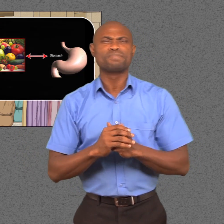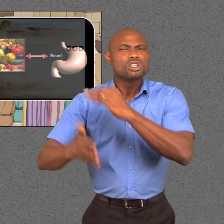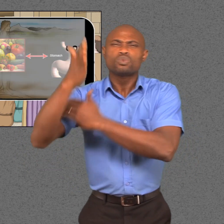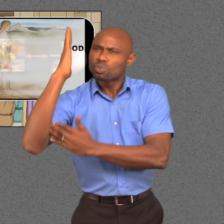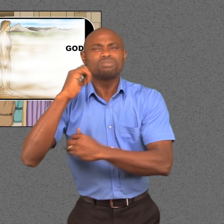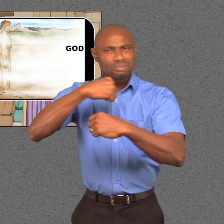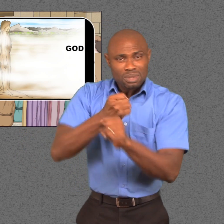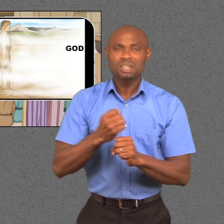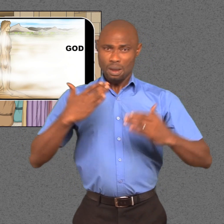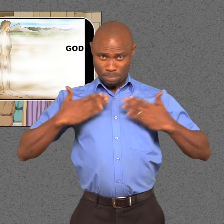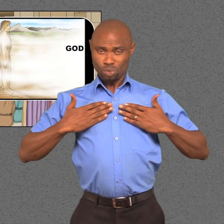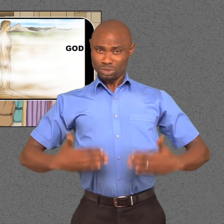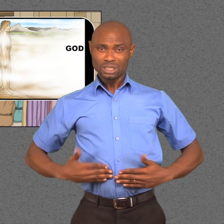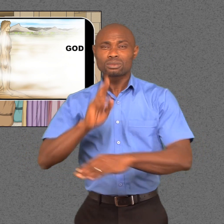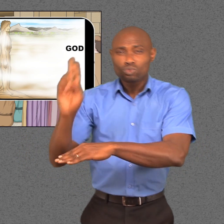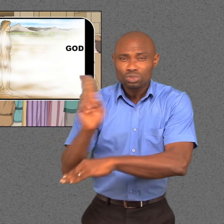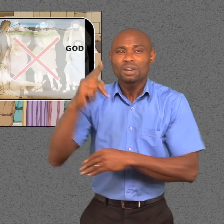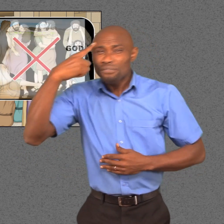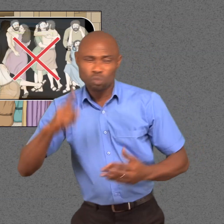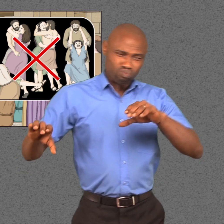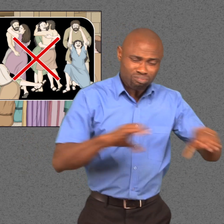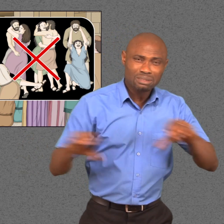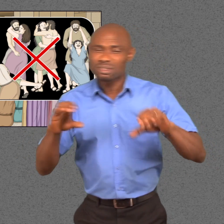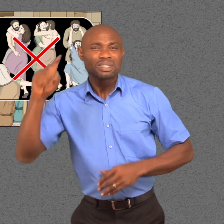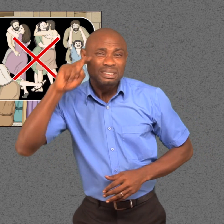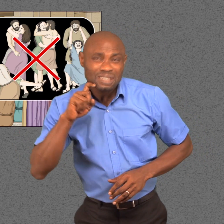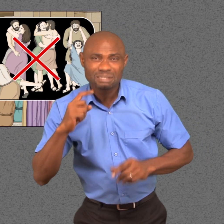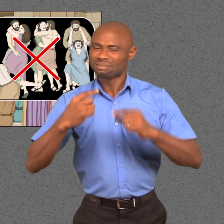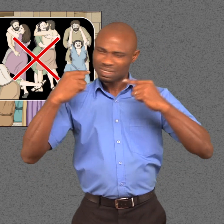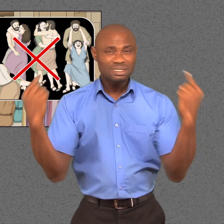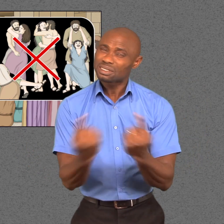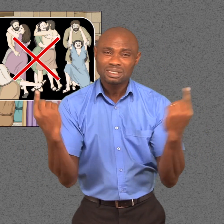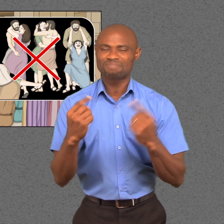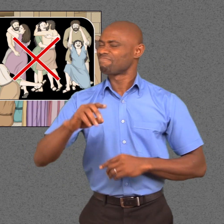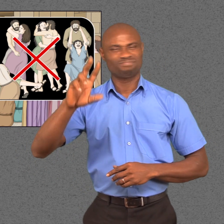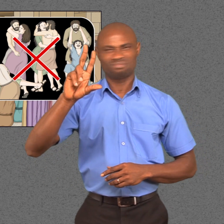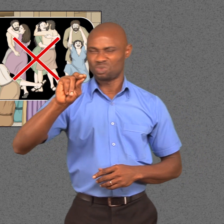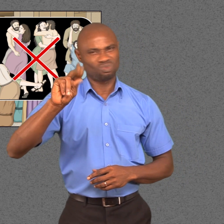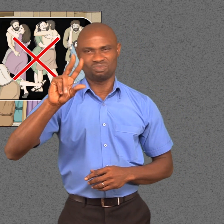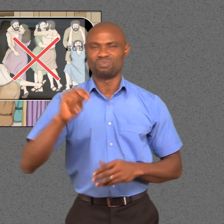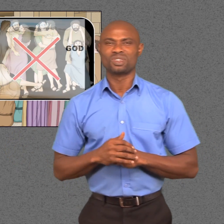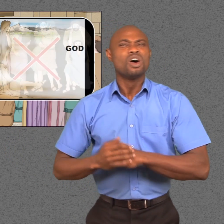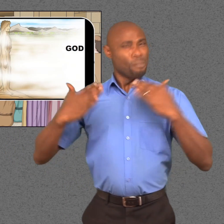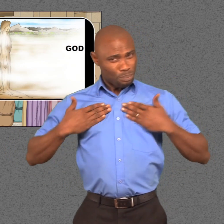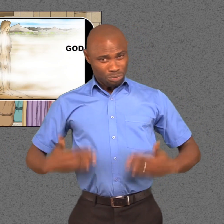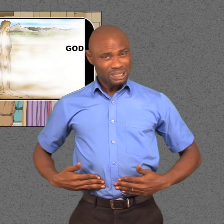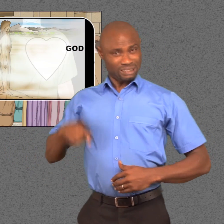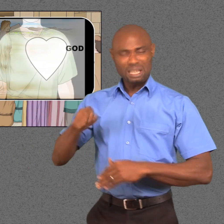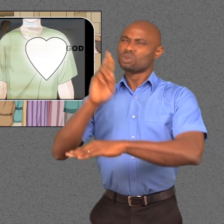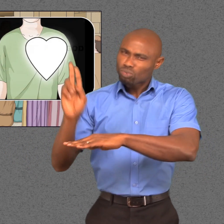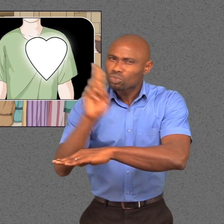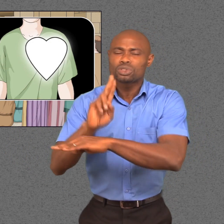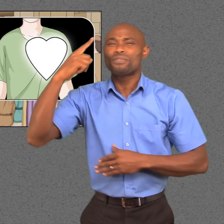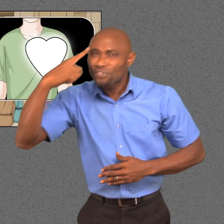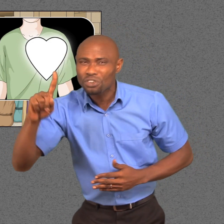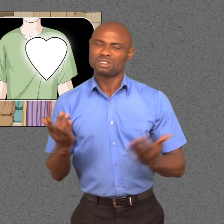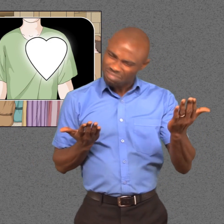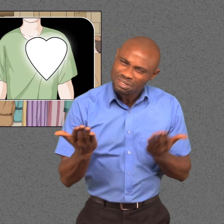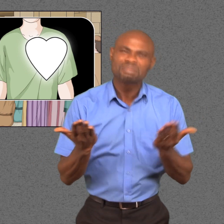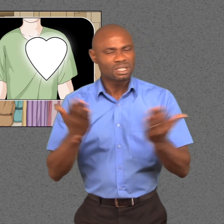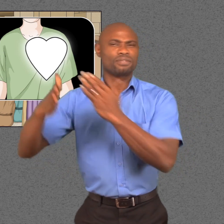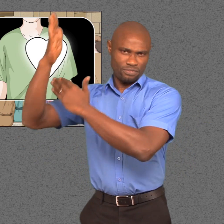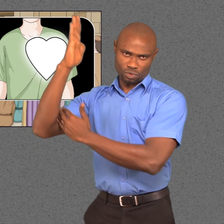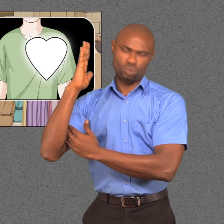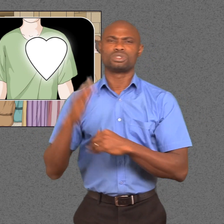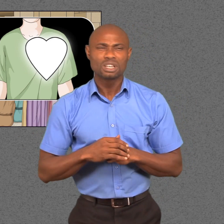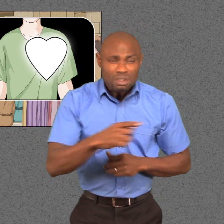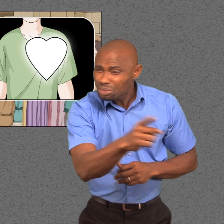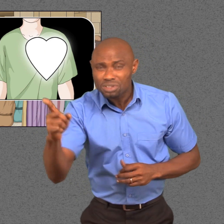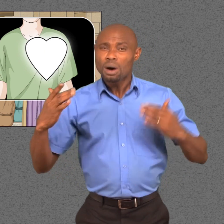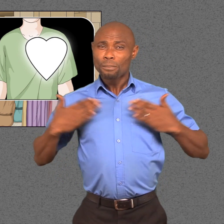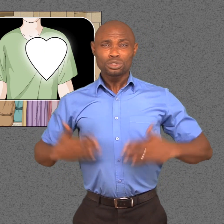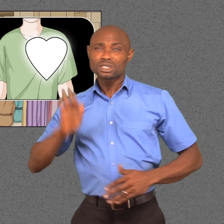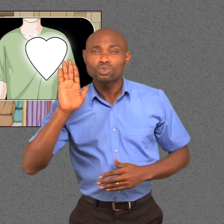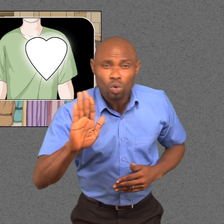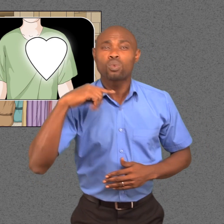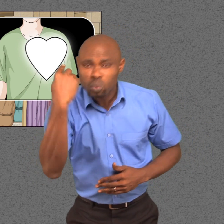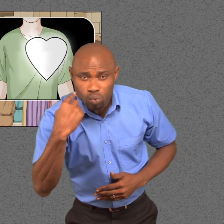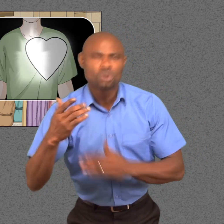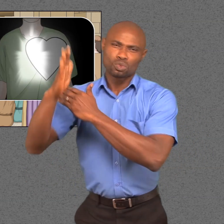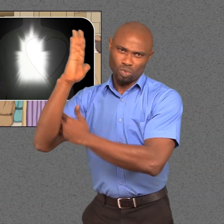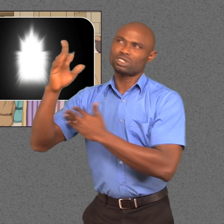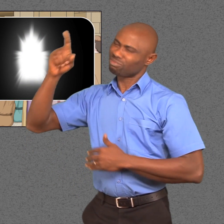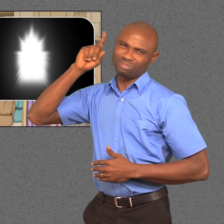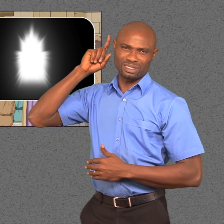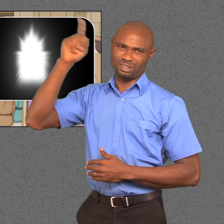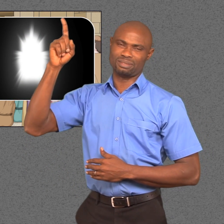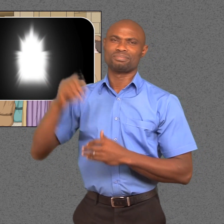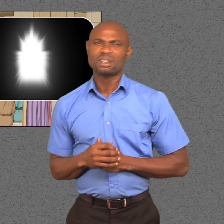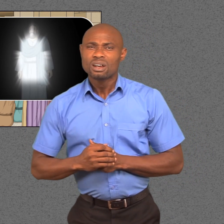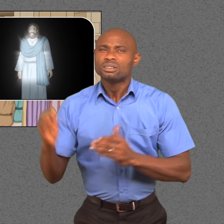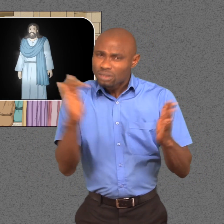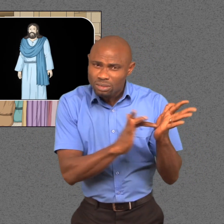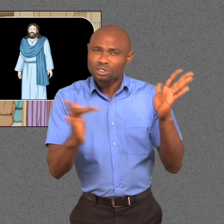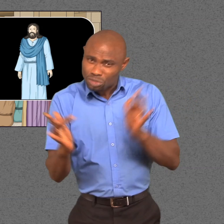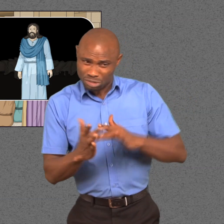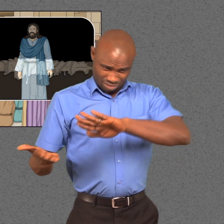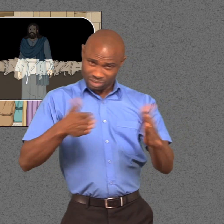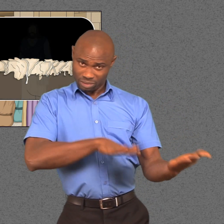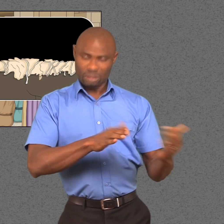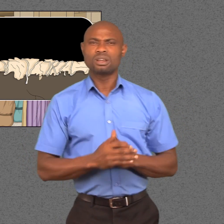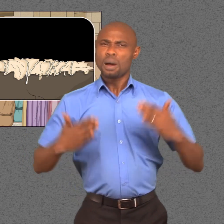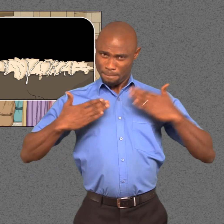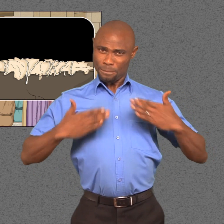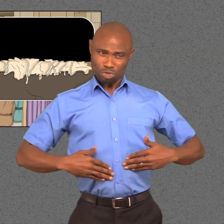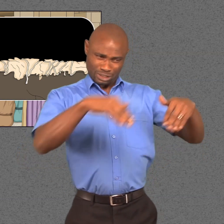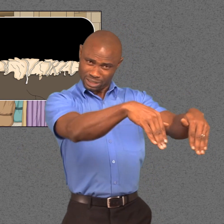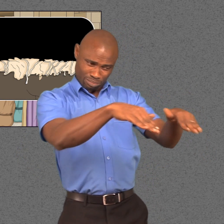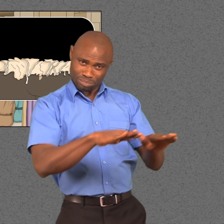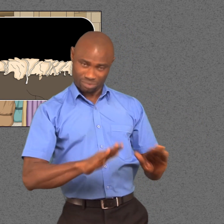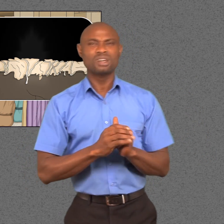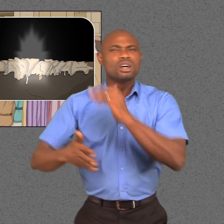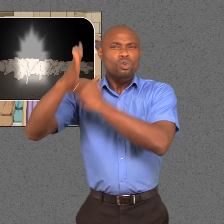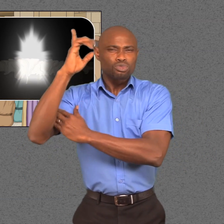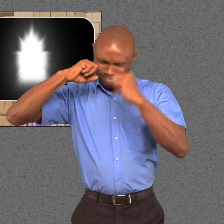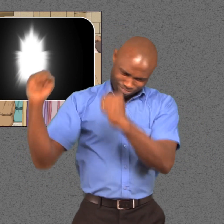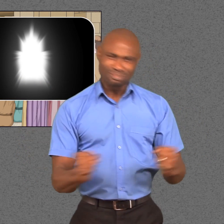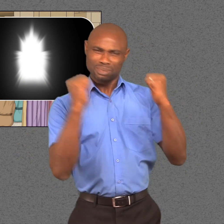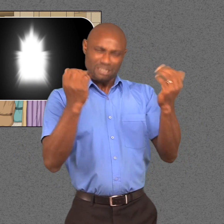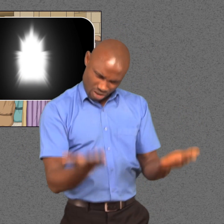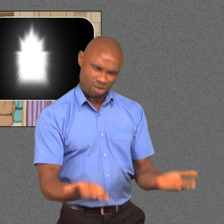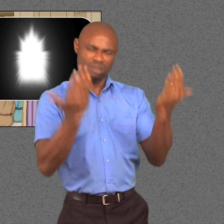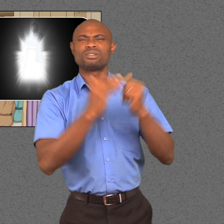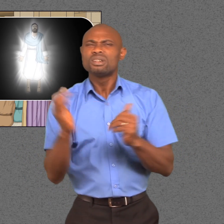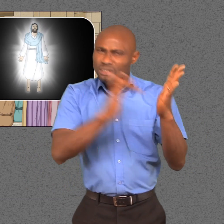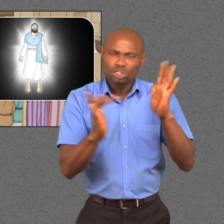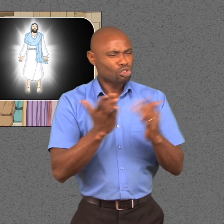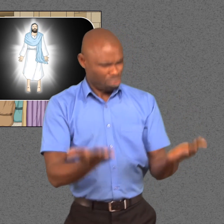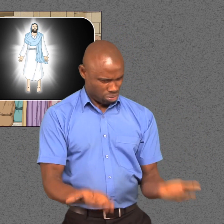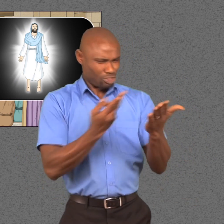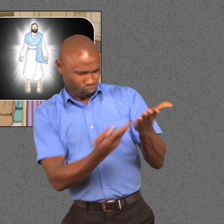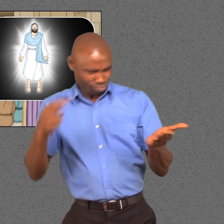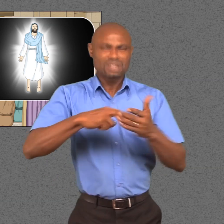The body is not intended for sexual immorality, but for the Lord, and the Lord for the body.